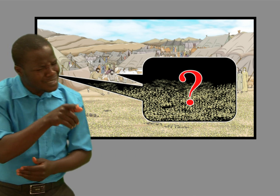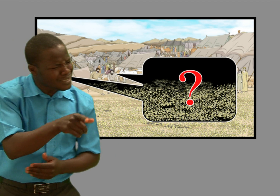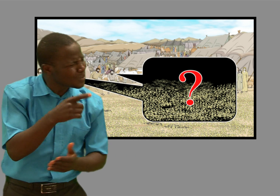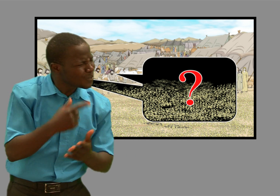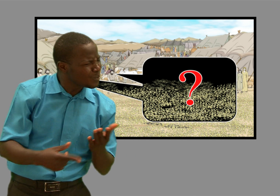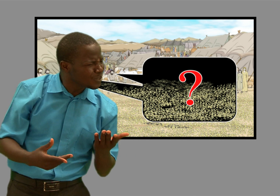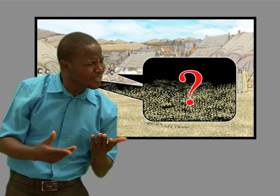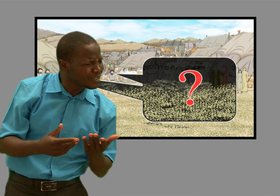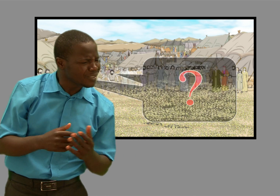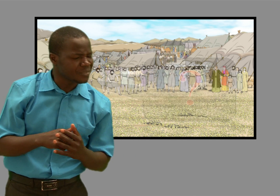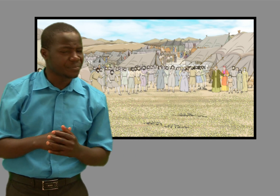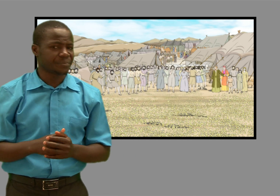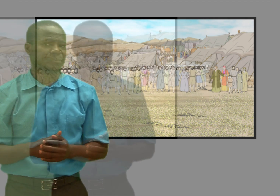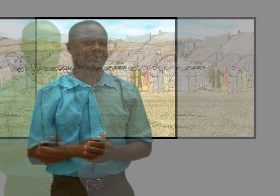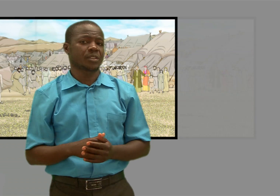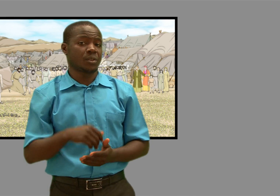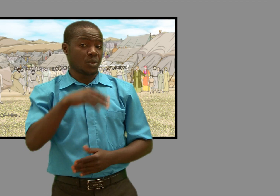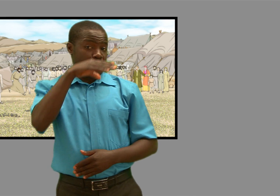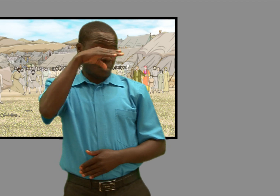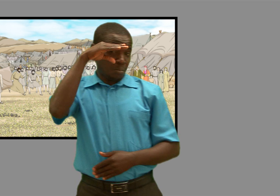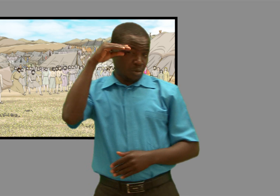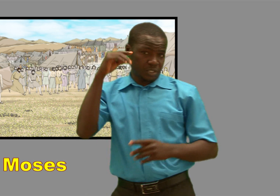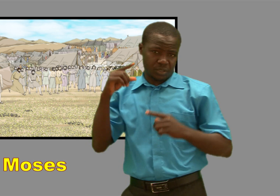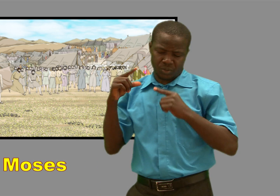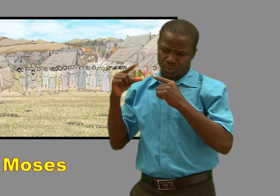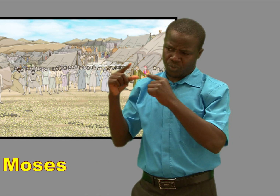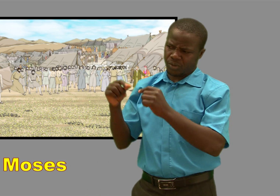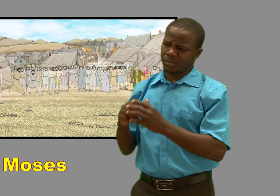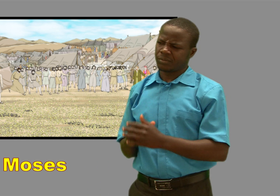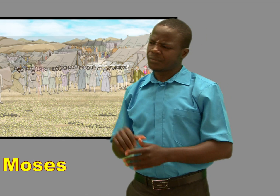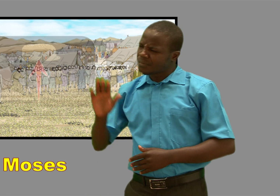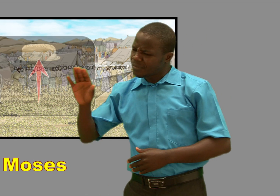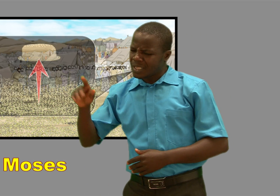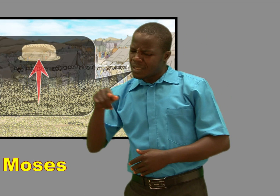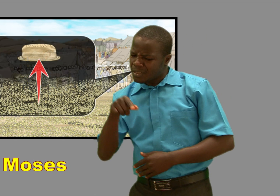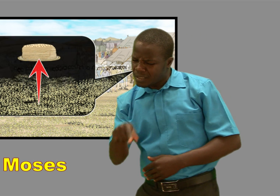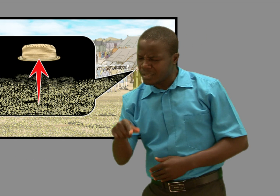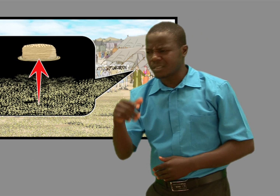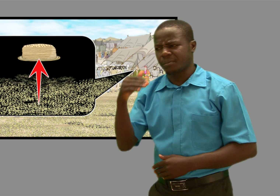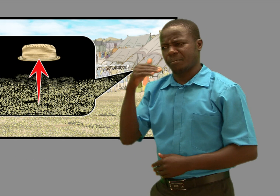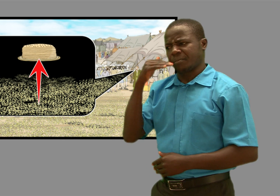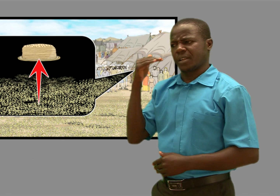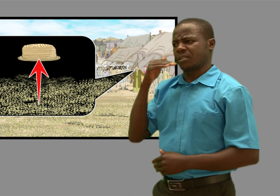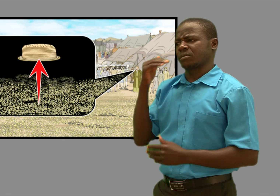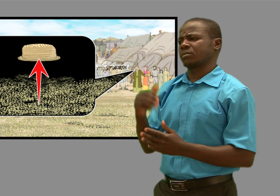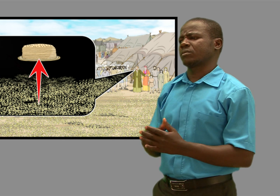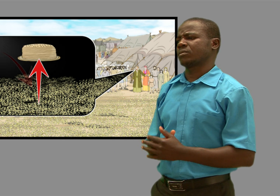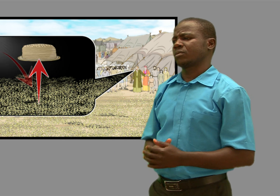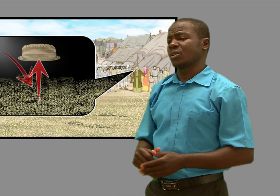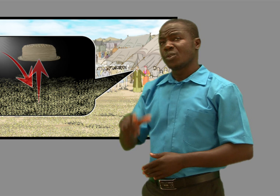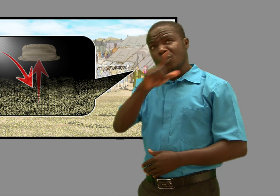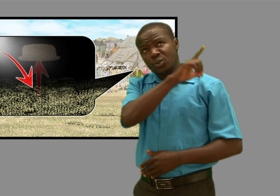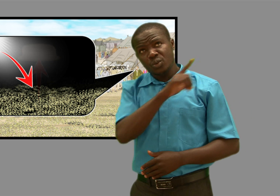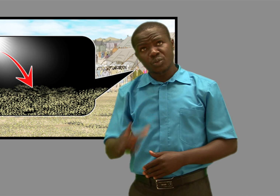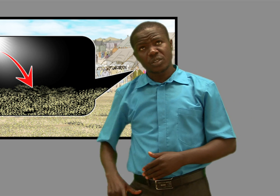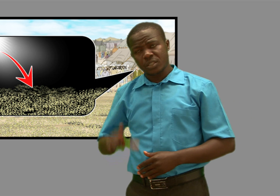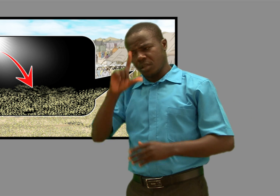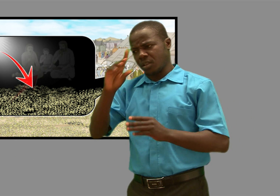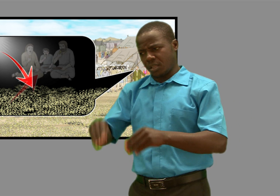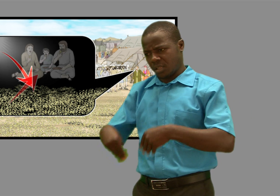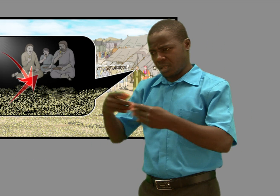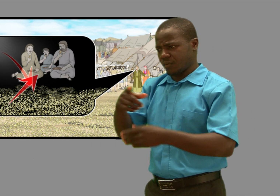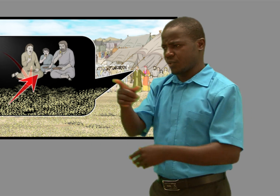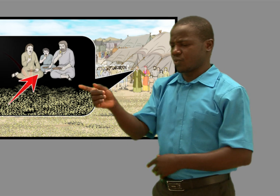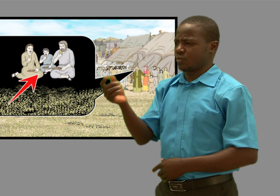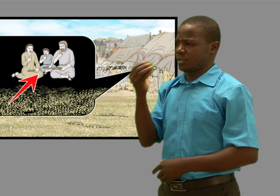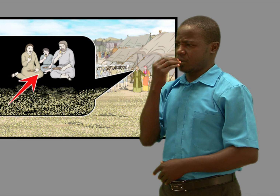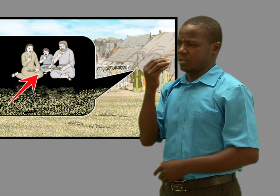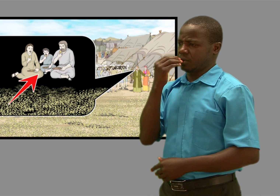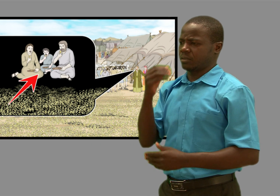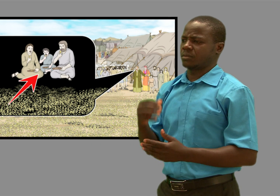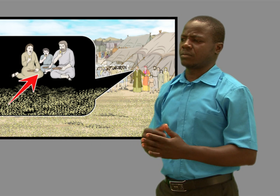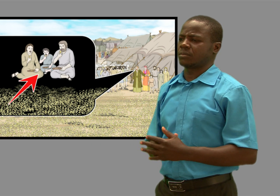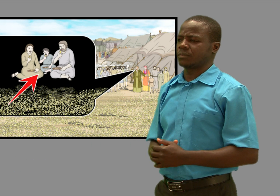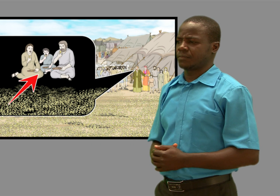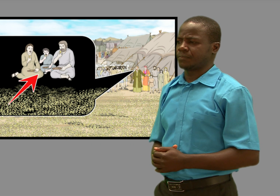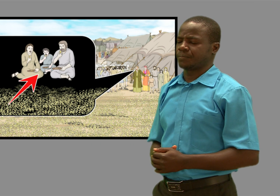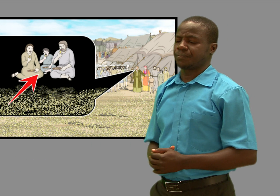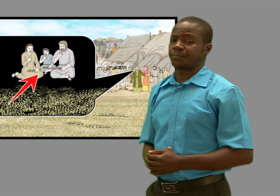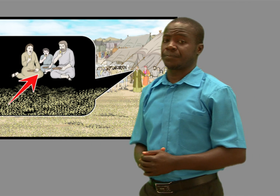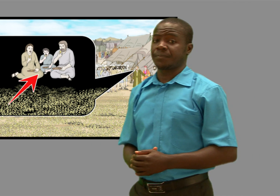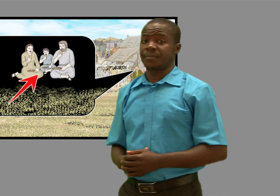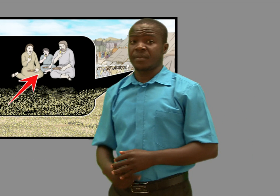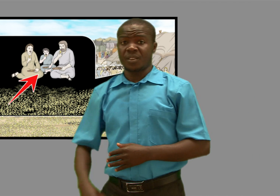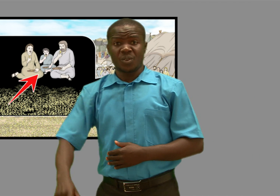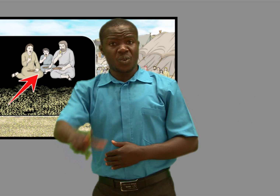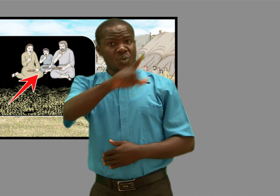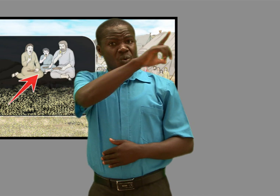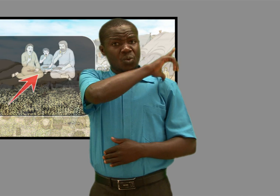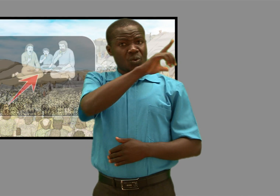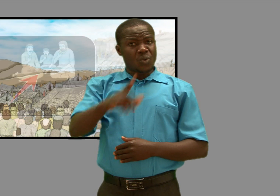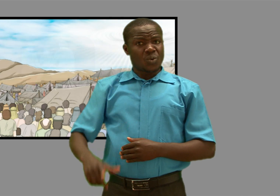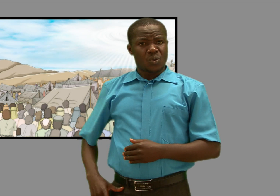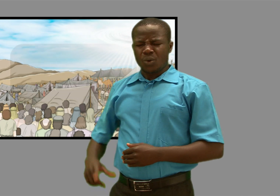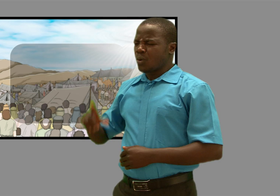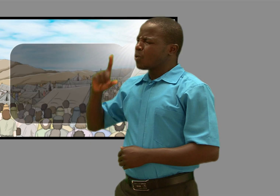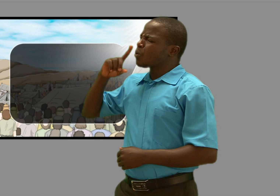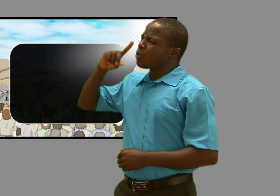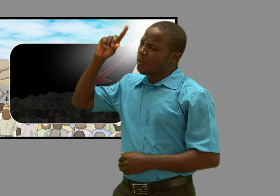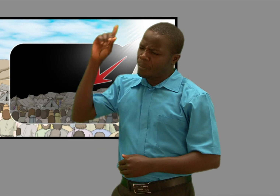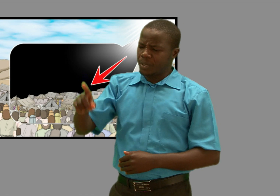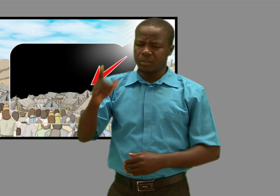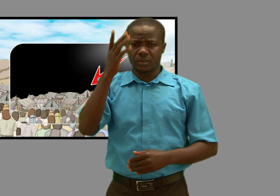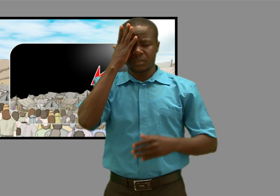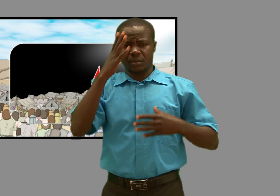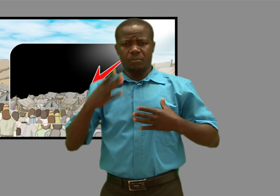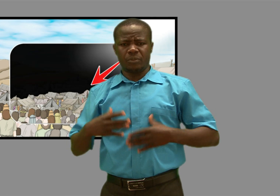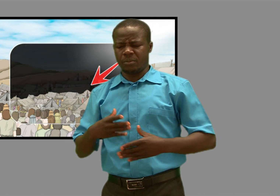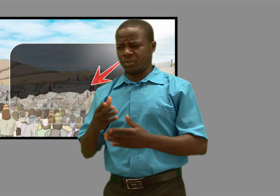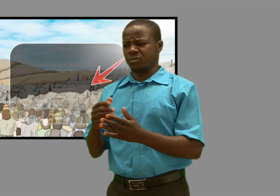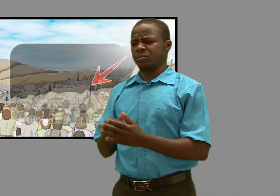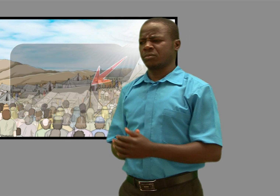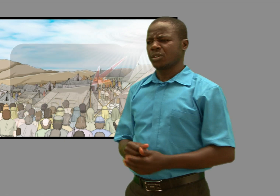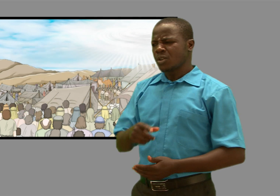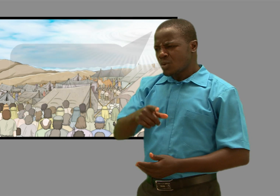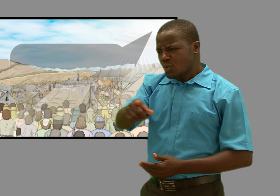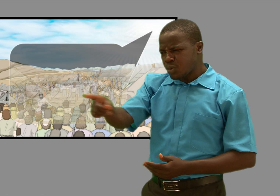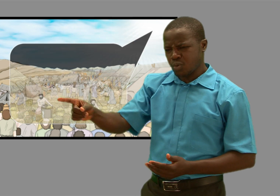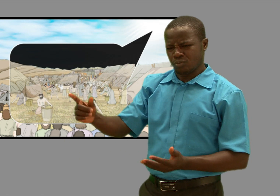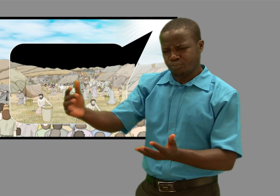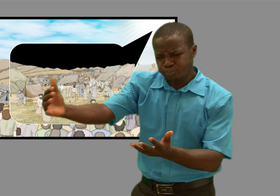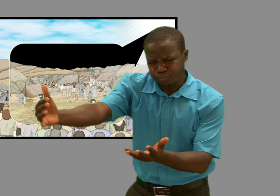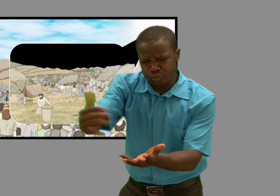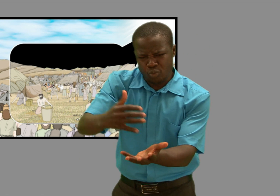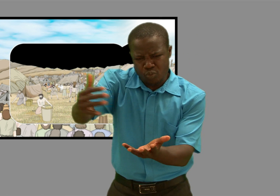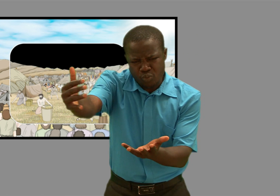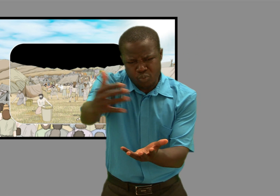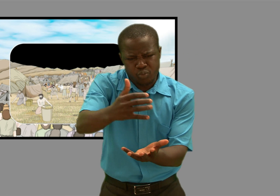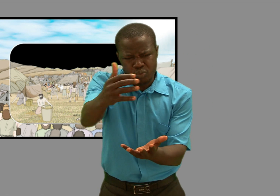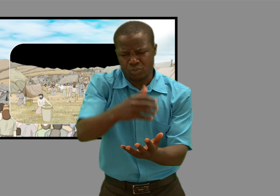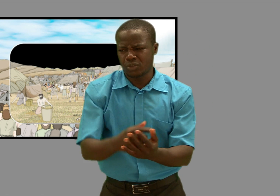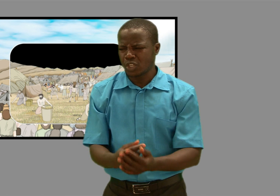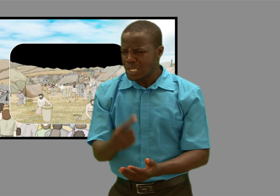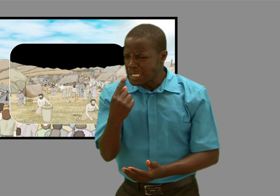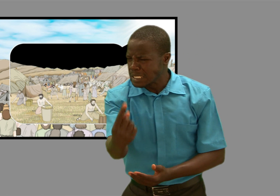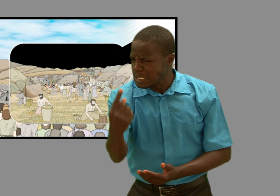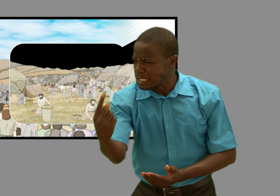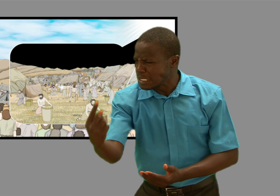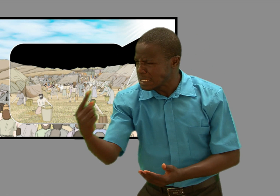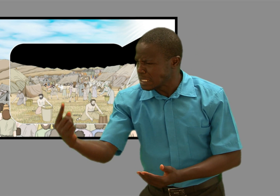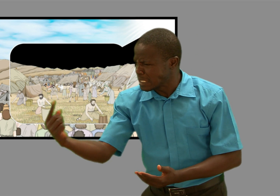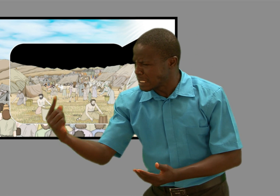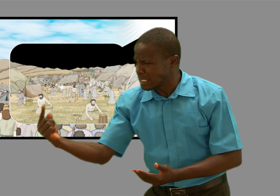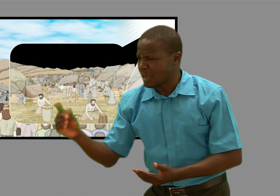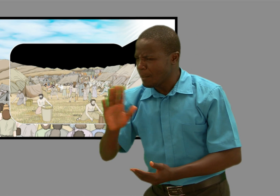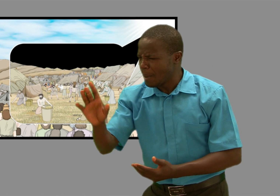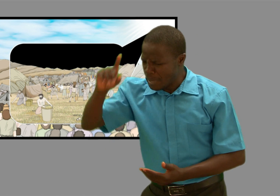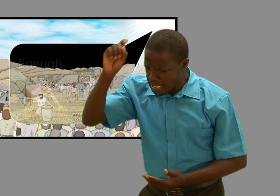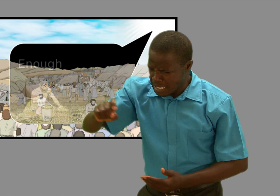So Moses told them, “It is the bread that the LORD has given you to eat. This is what the LORD has commanded: ‘Each one is to gather as much as he needs.